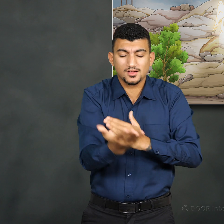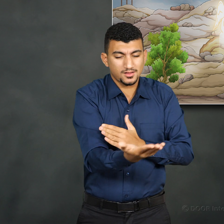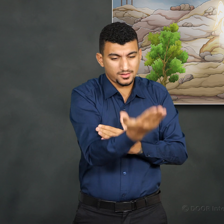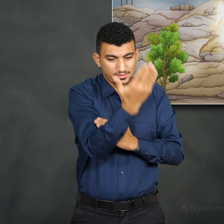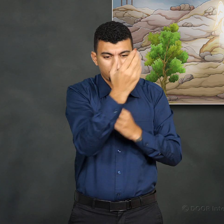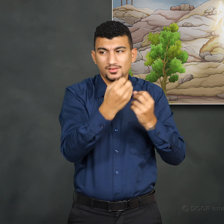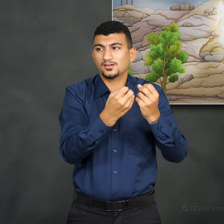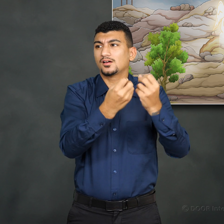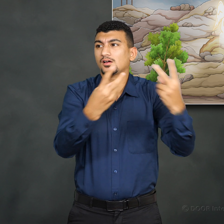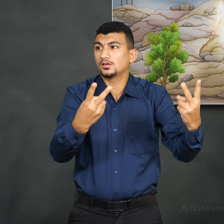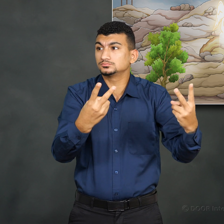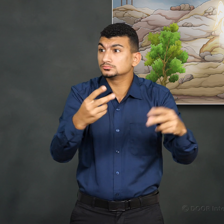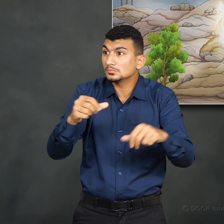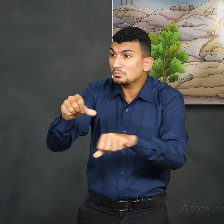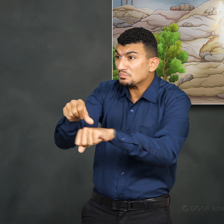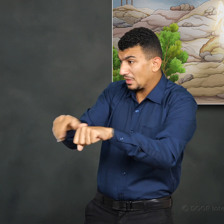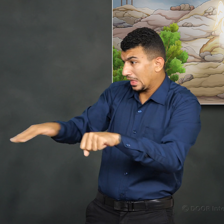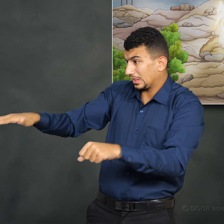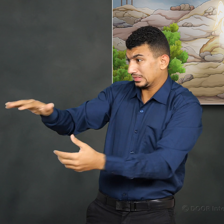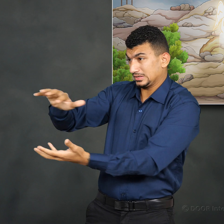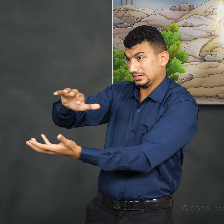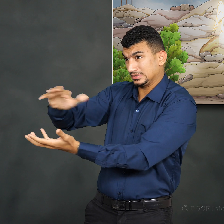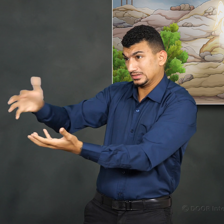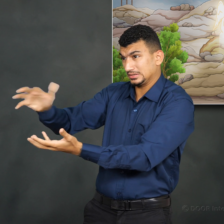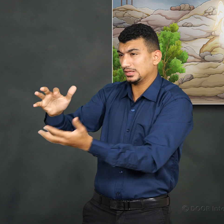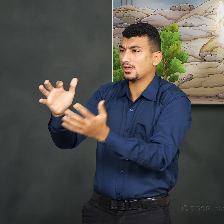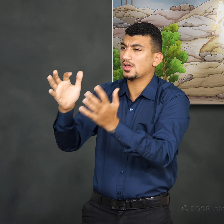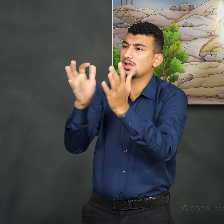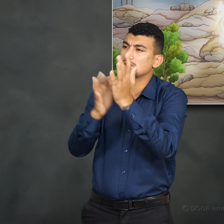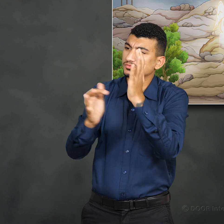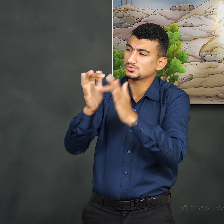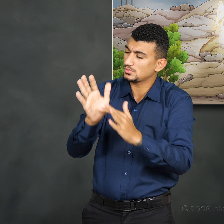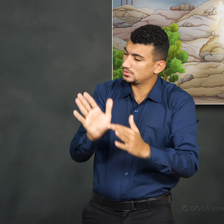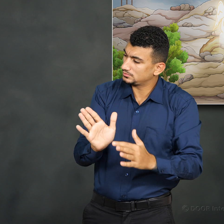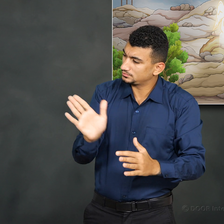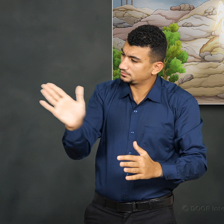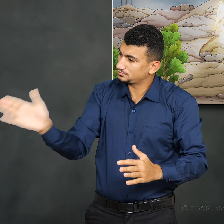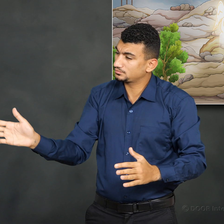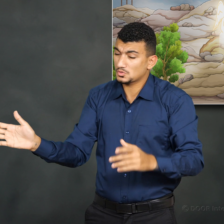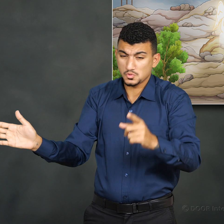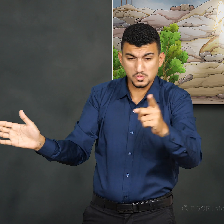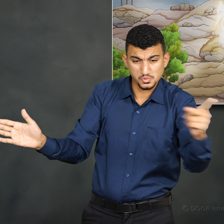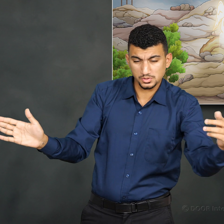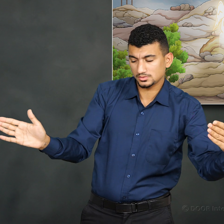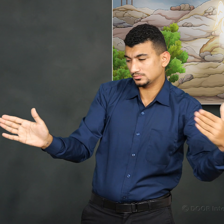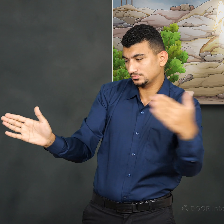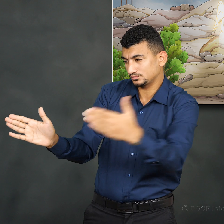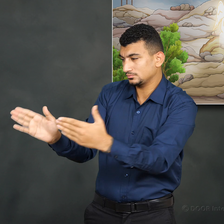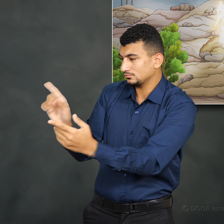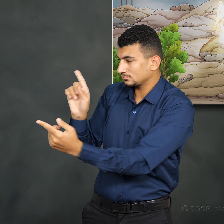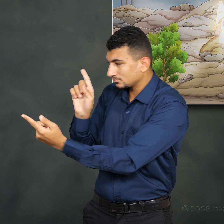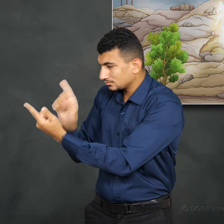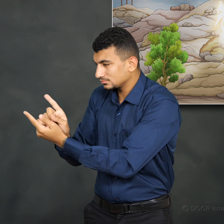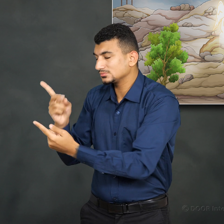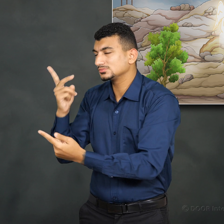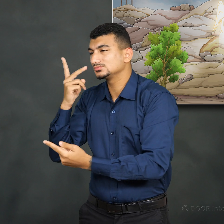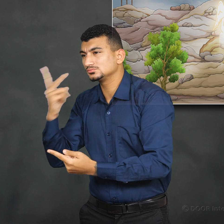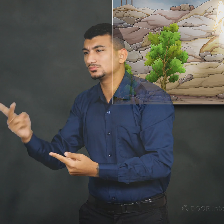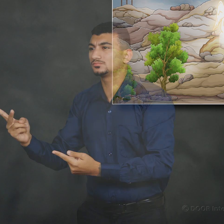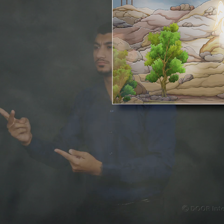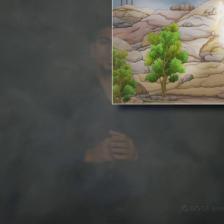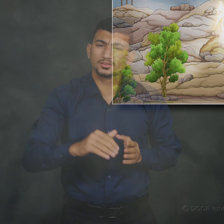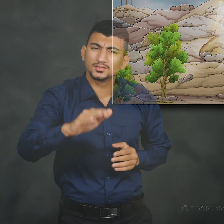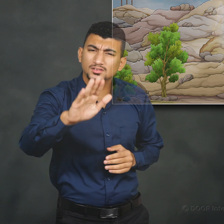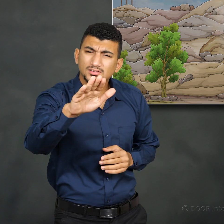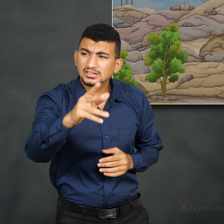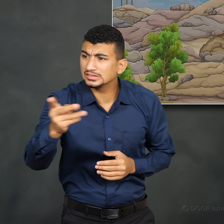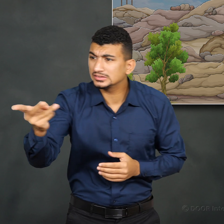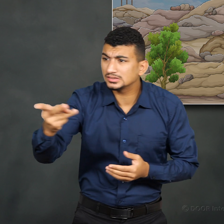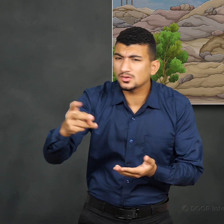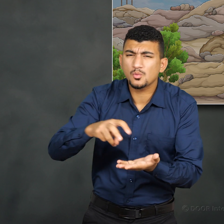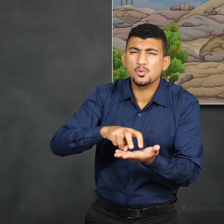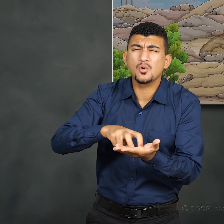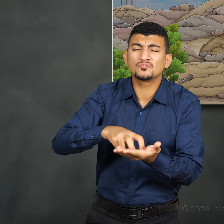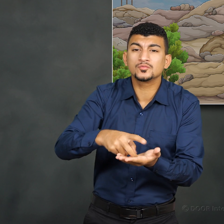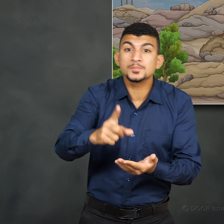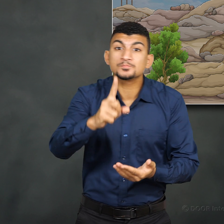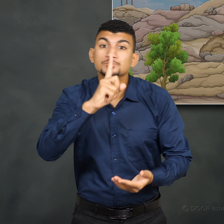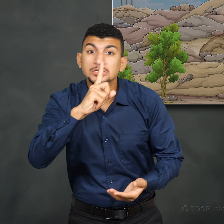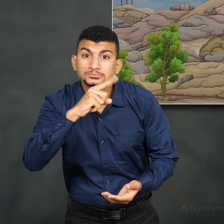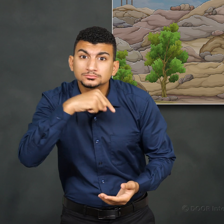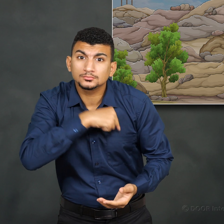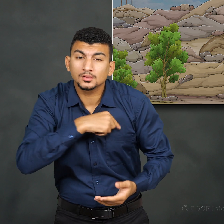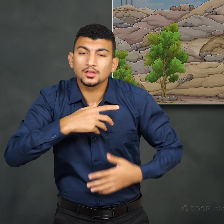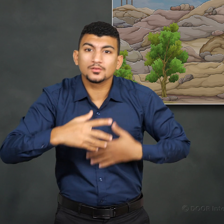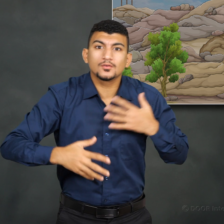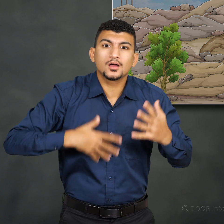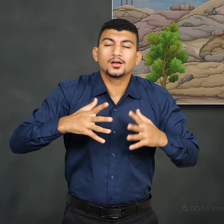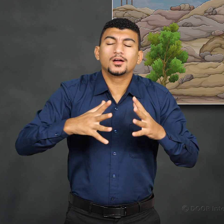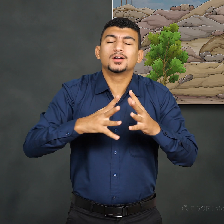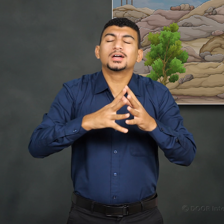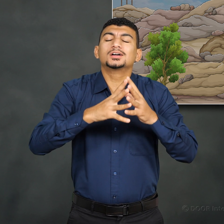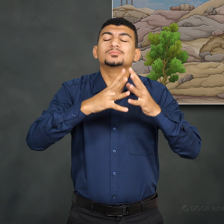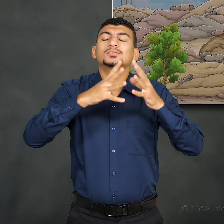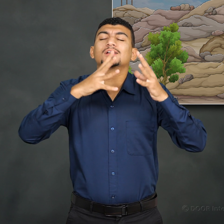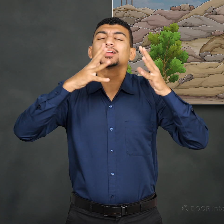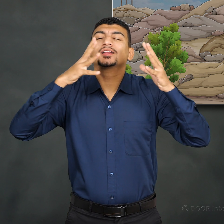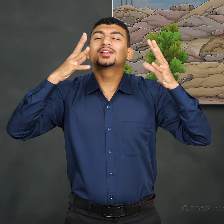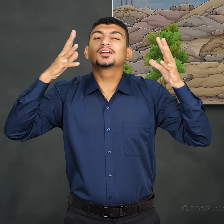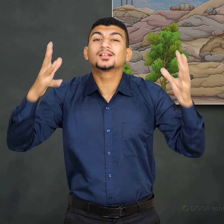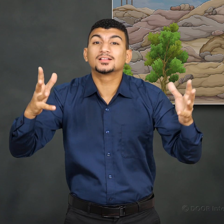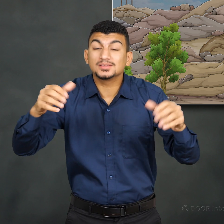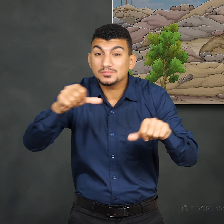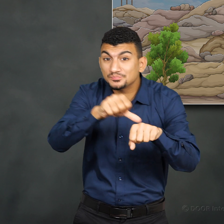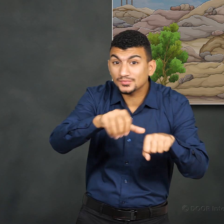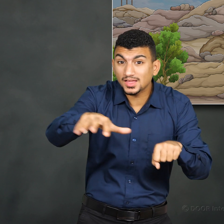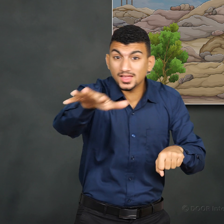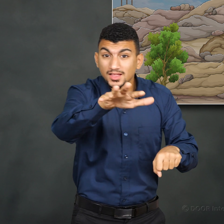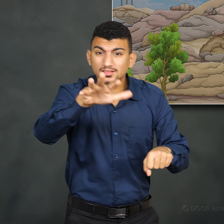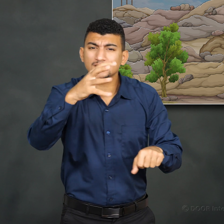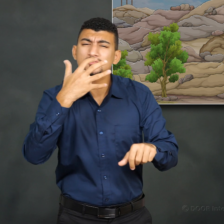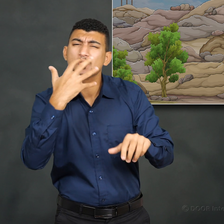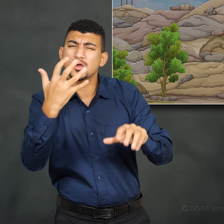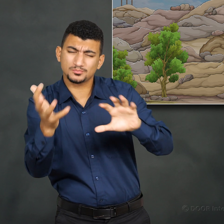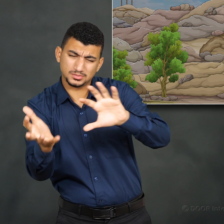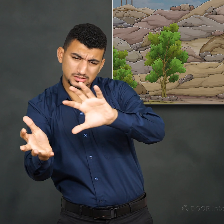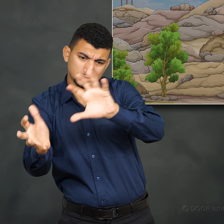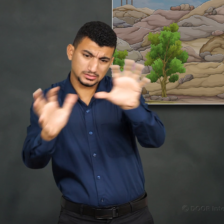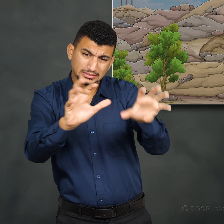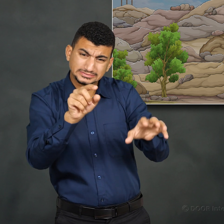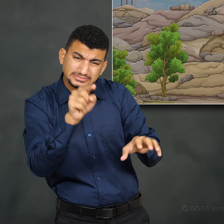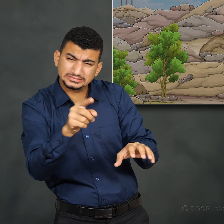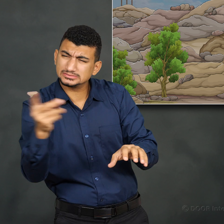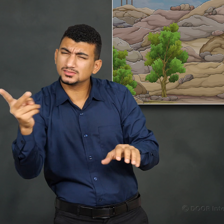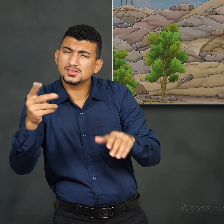There you will see Him.’ See, I have told you.”